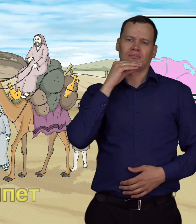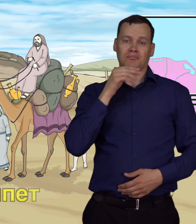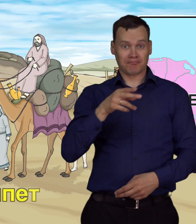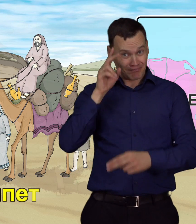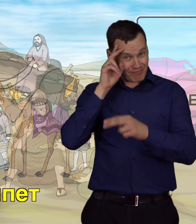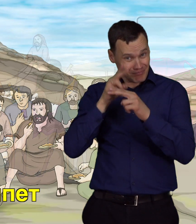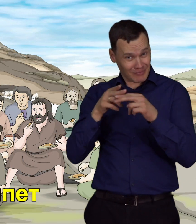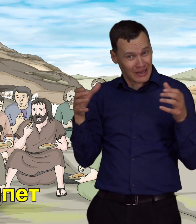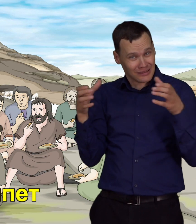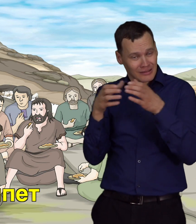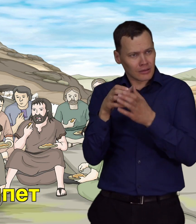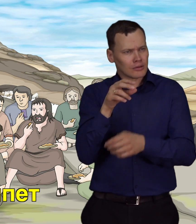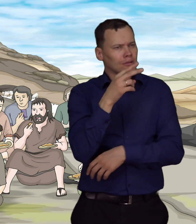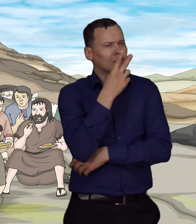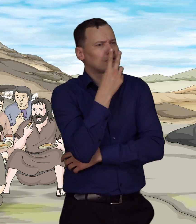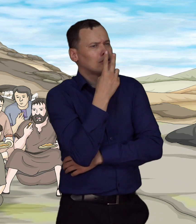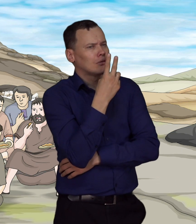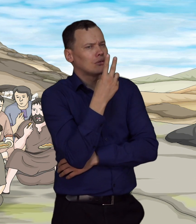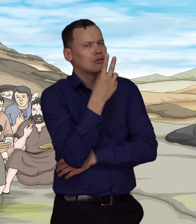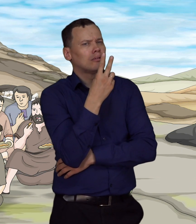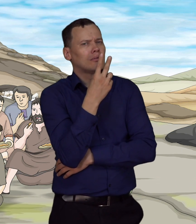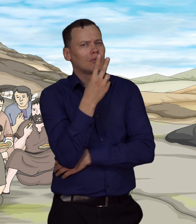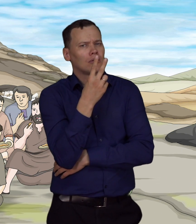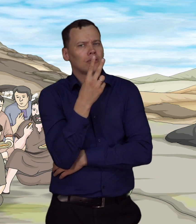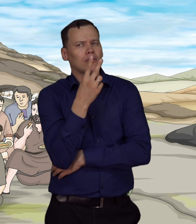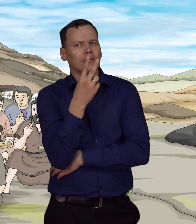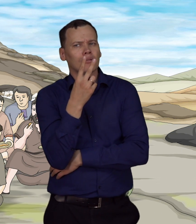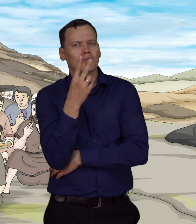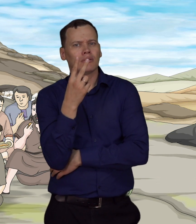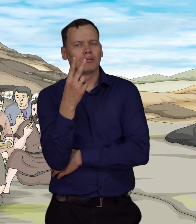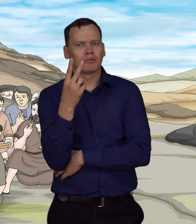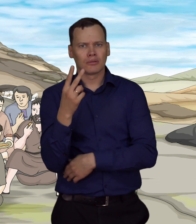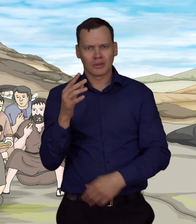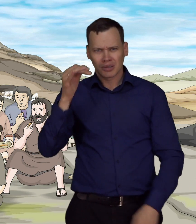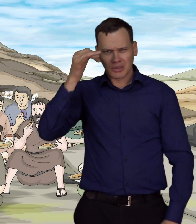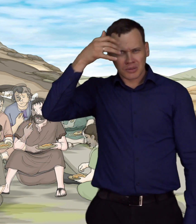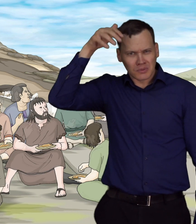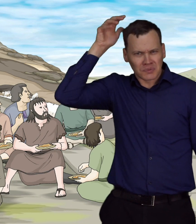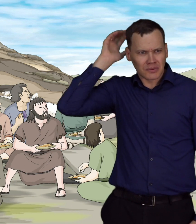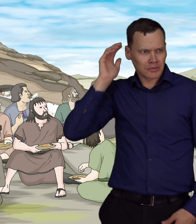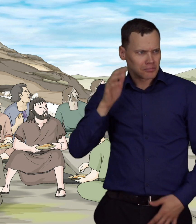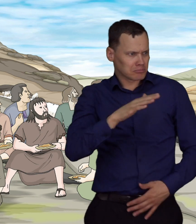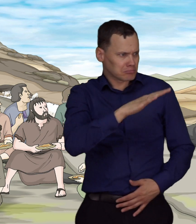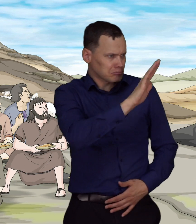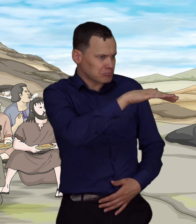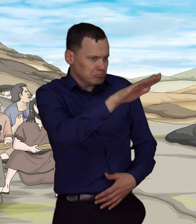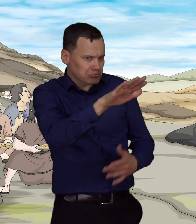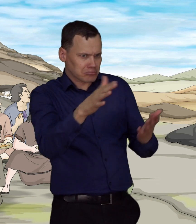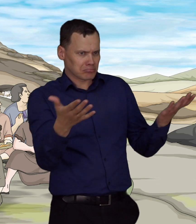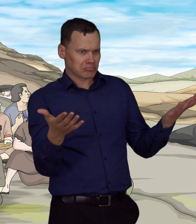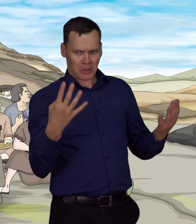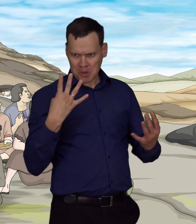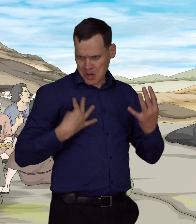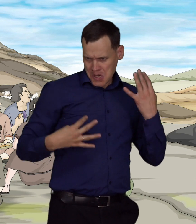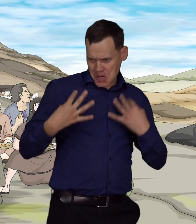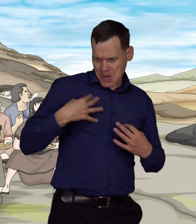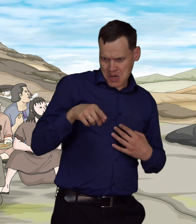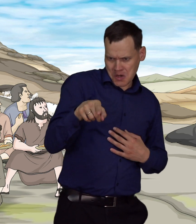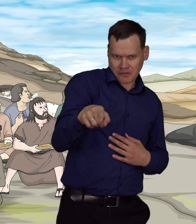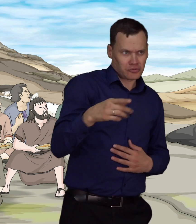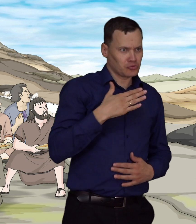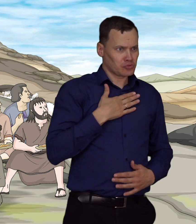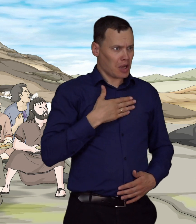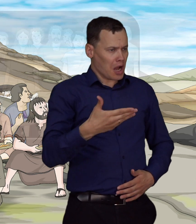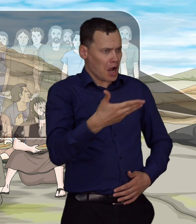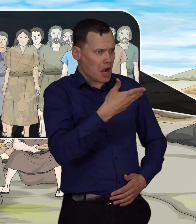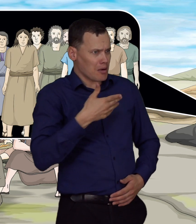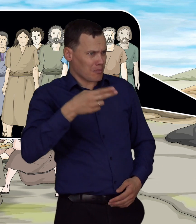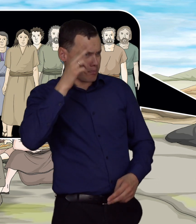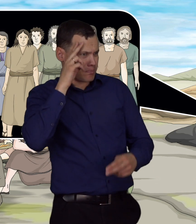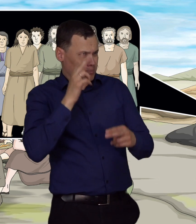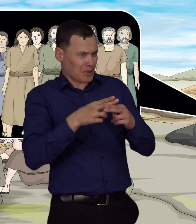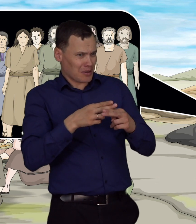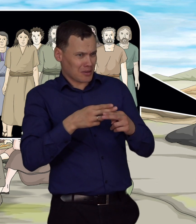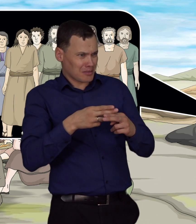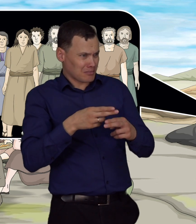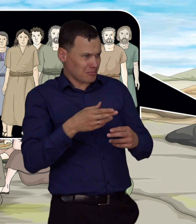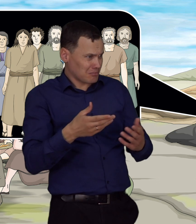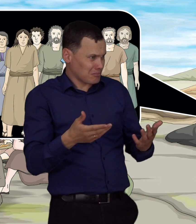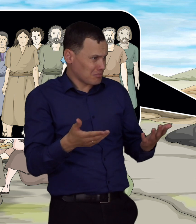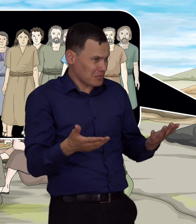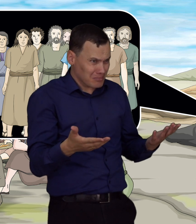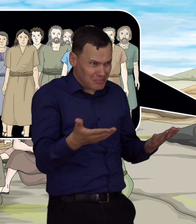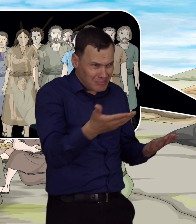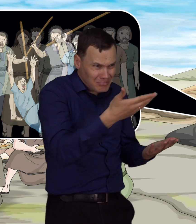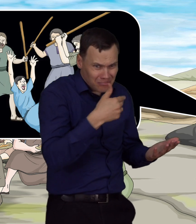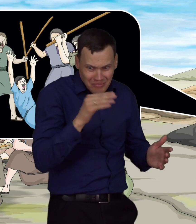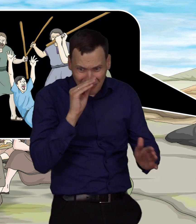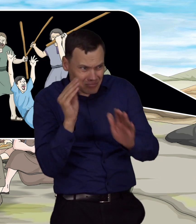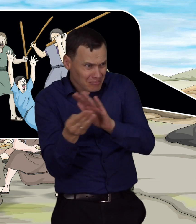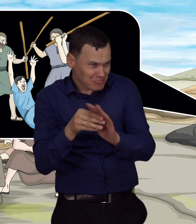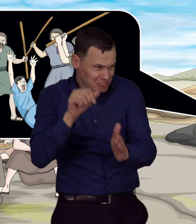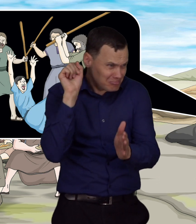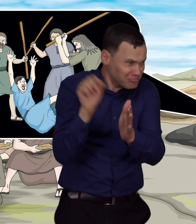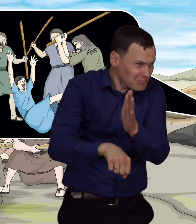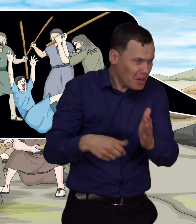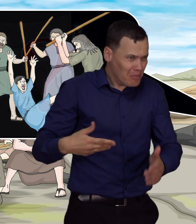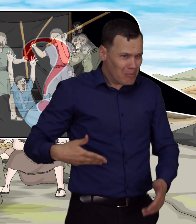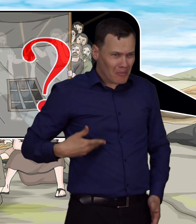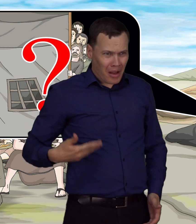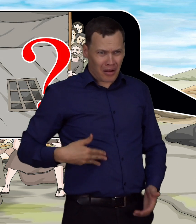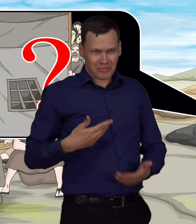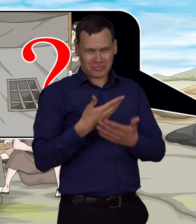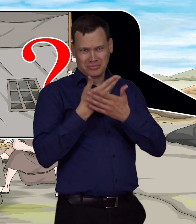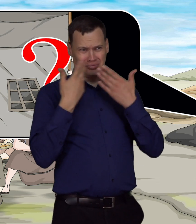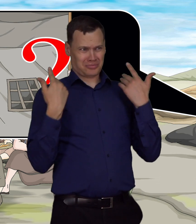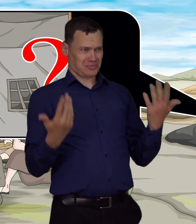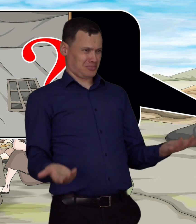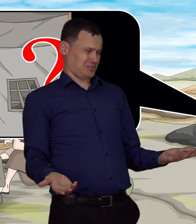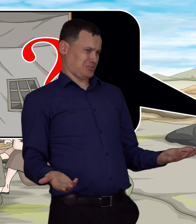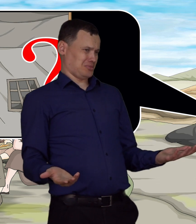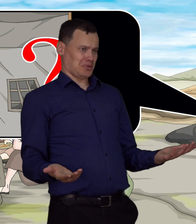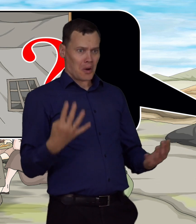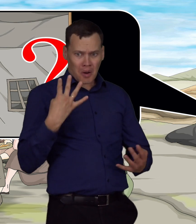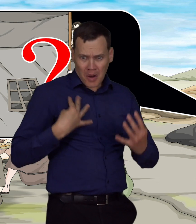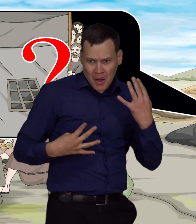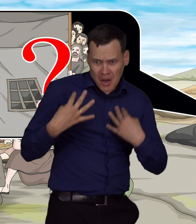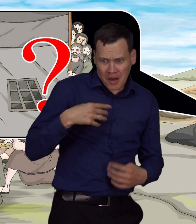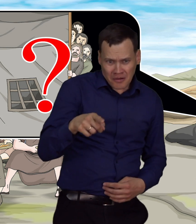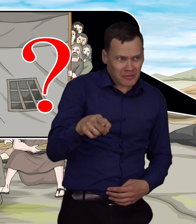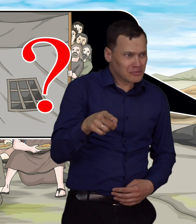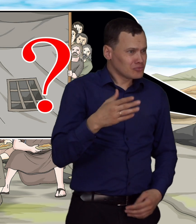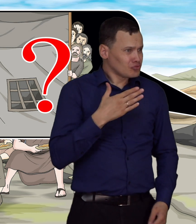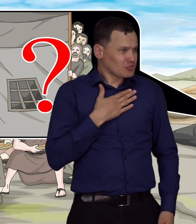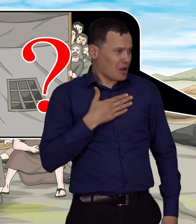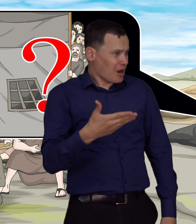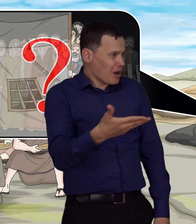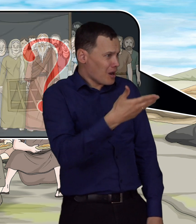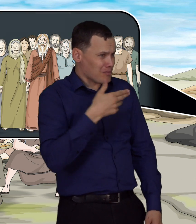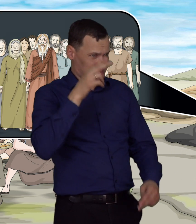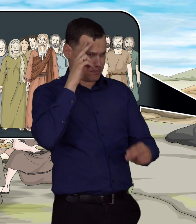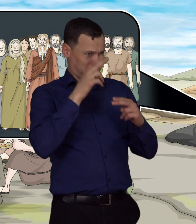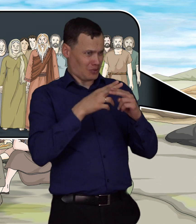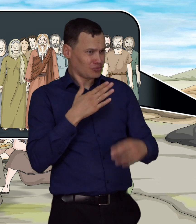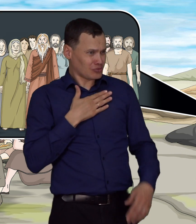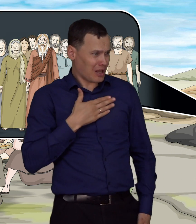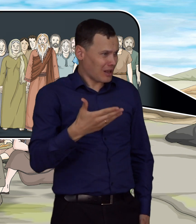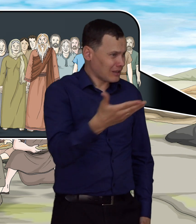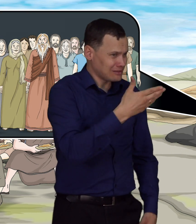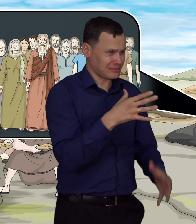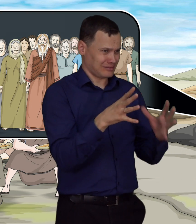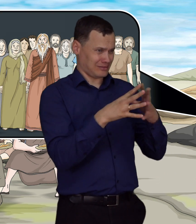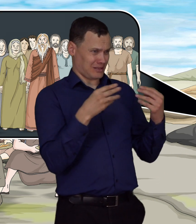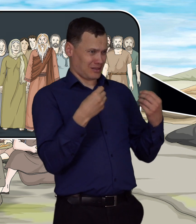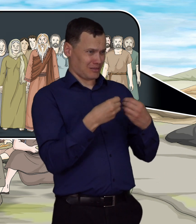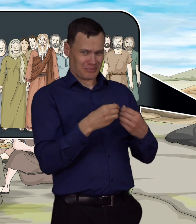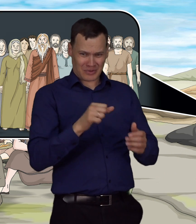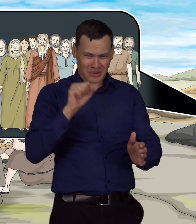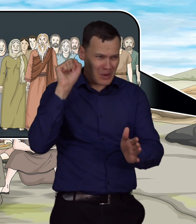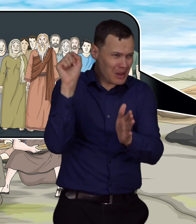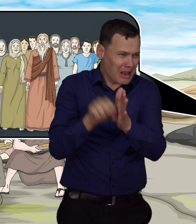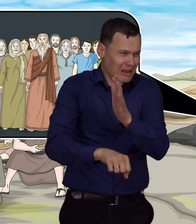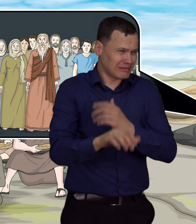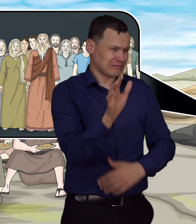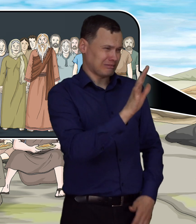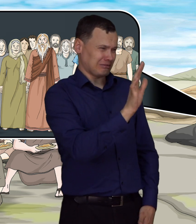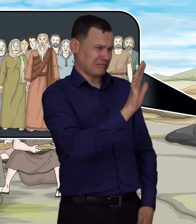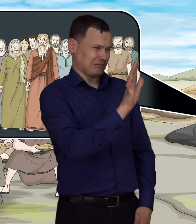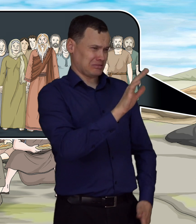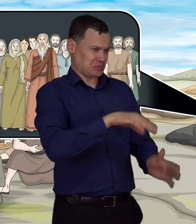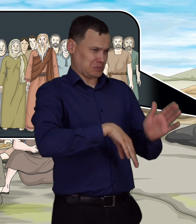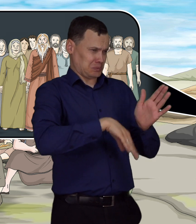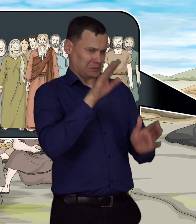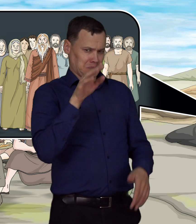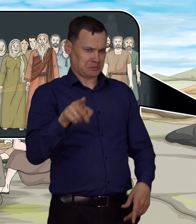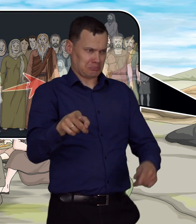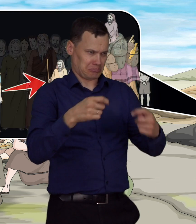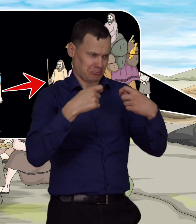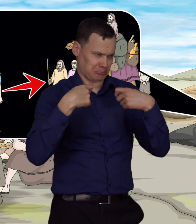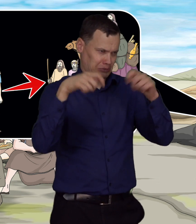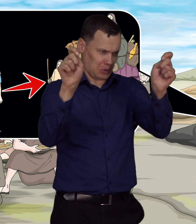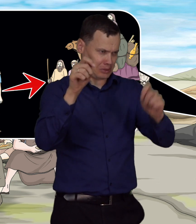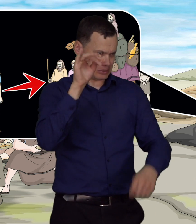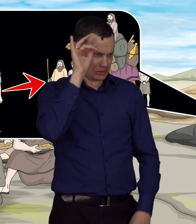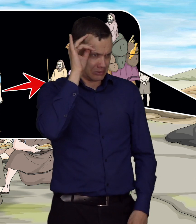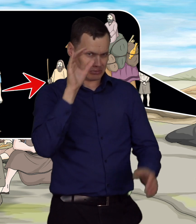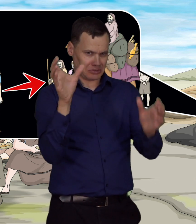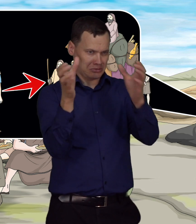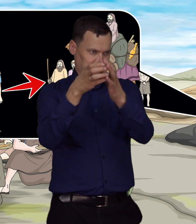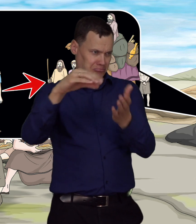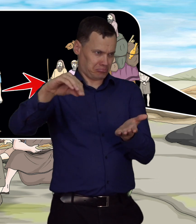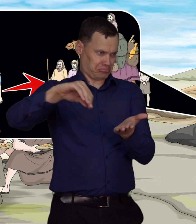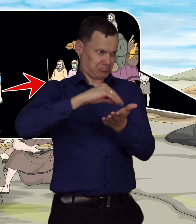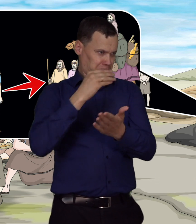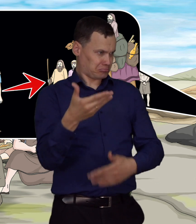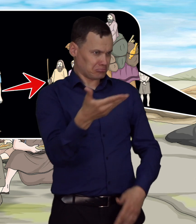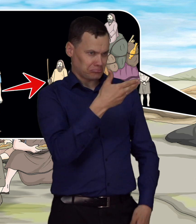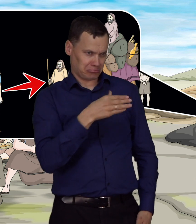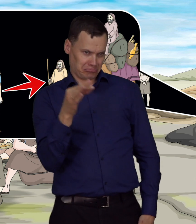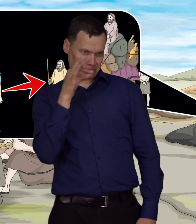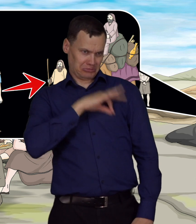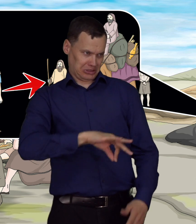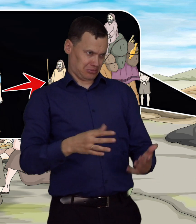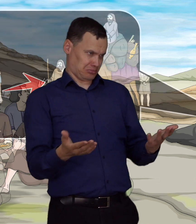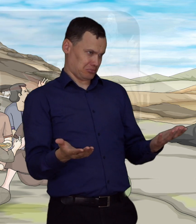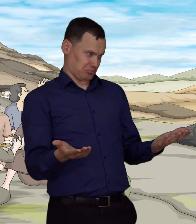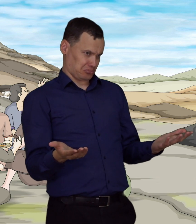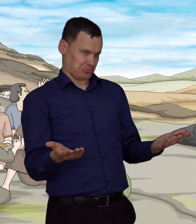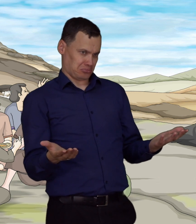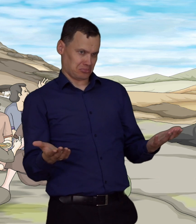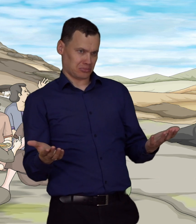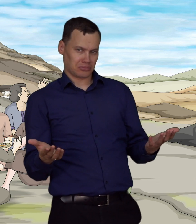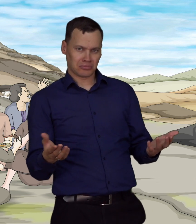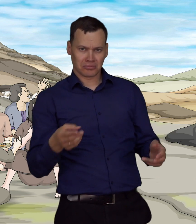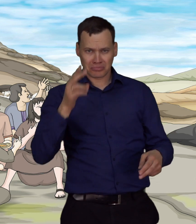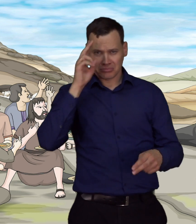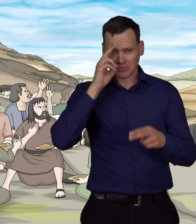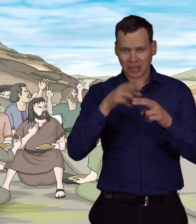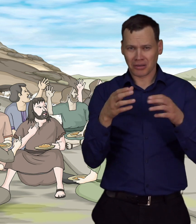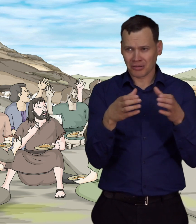Then Judah said to his brothers, “What profit will we gain if we kill our brother and cover up his blood? Come, let us sell him to the Ishmaelites and not lay a hand on him; for he is our brother, our own flesh.”